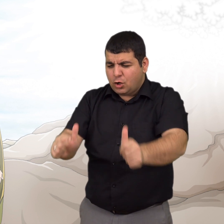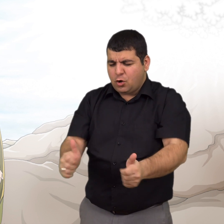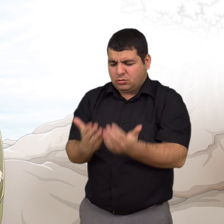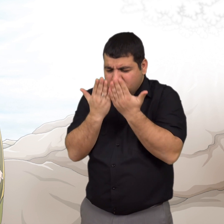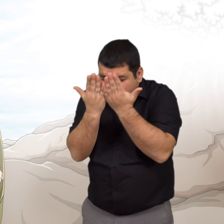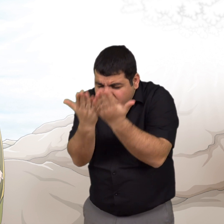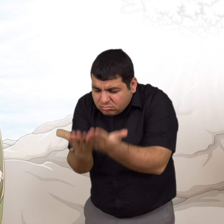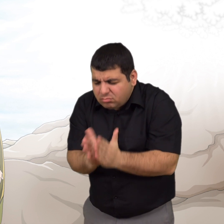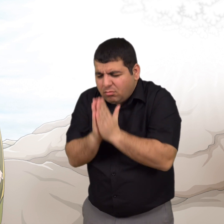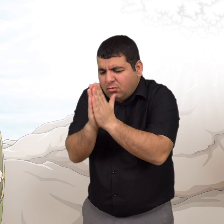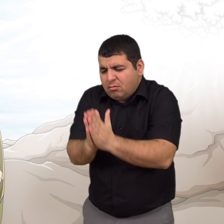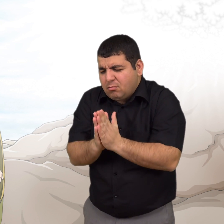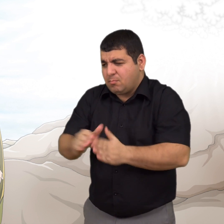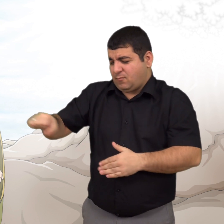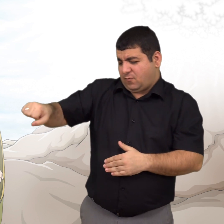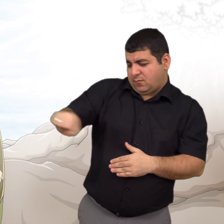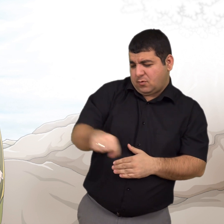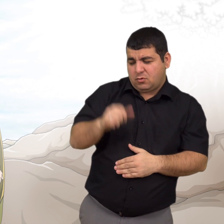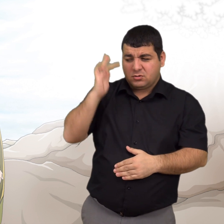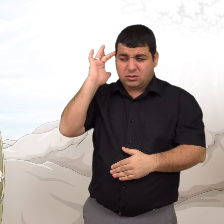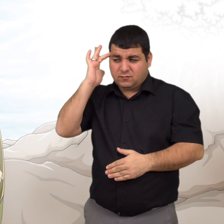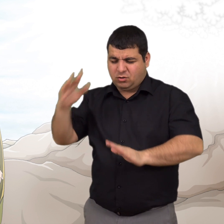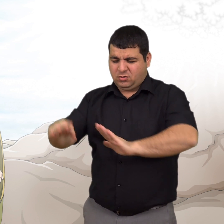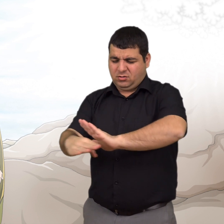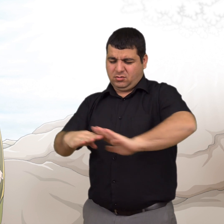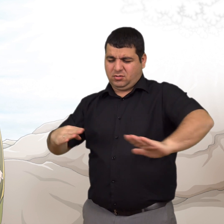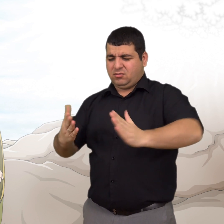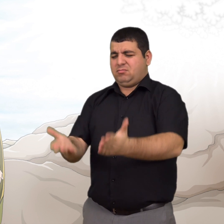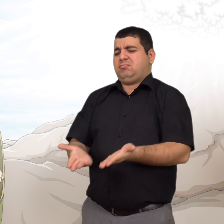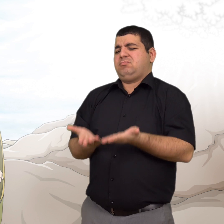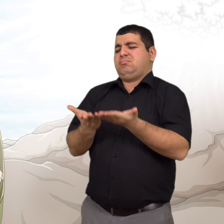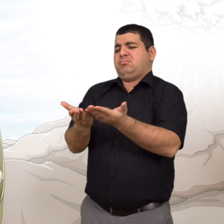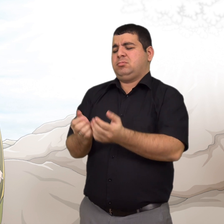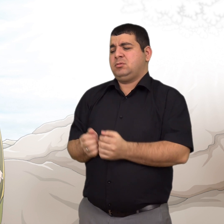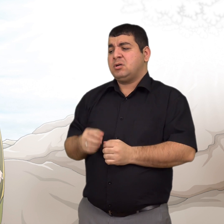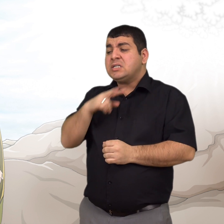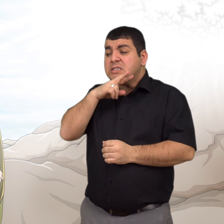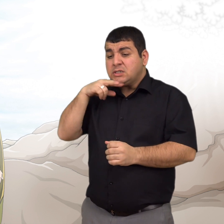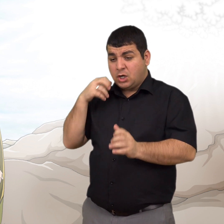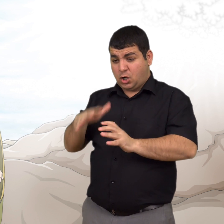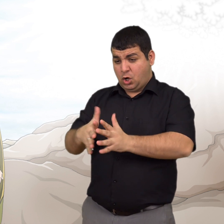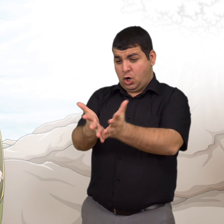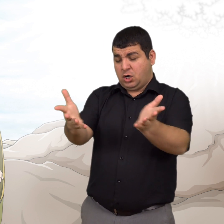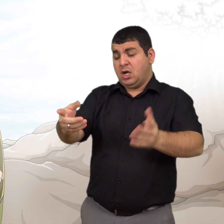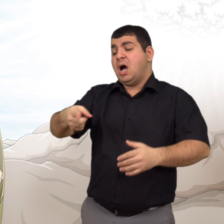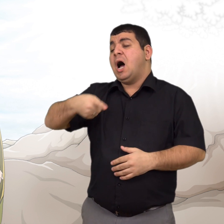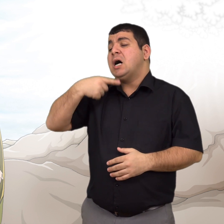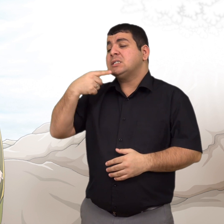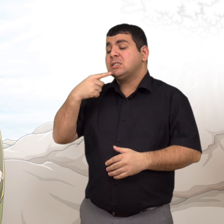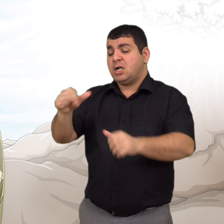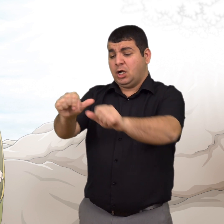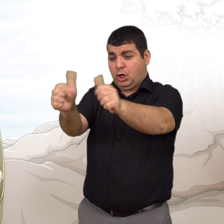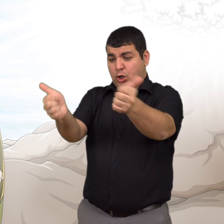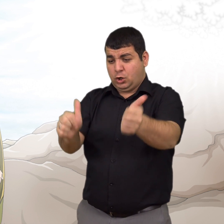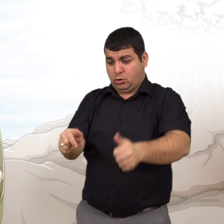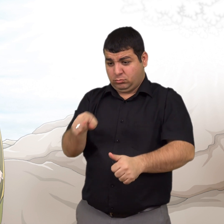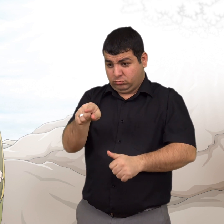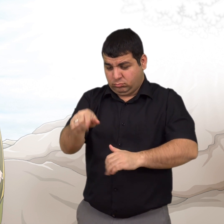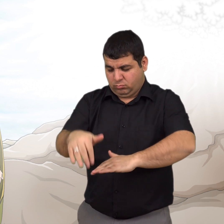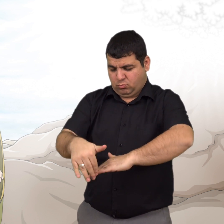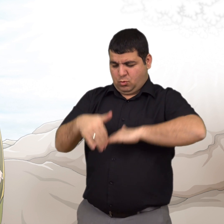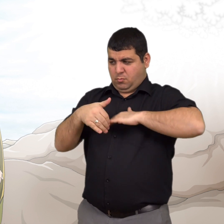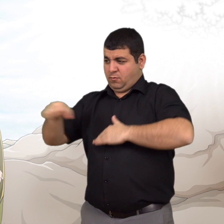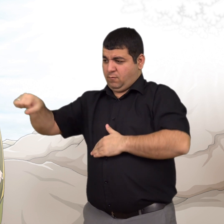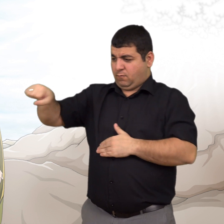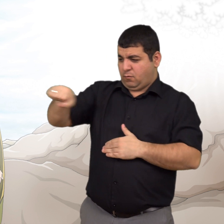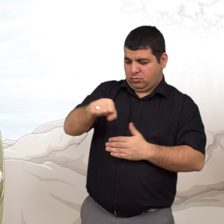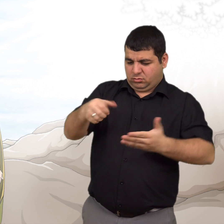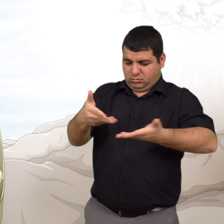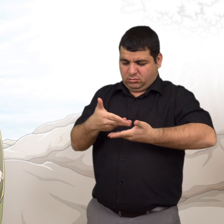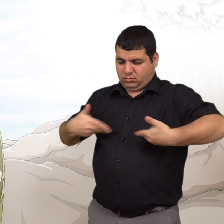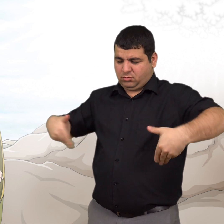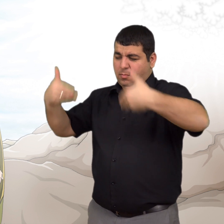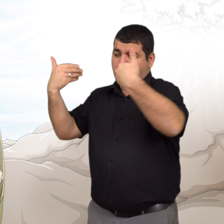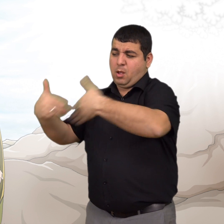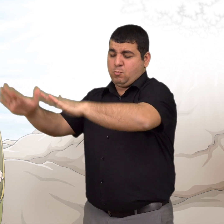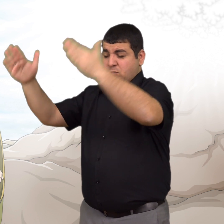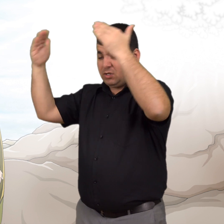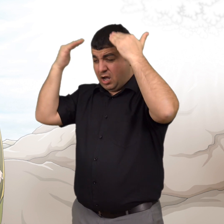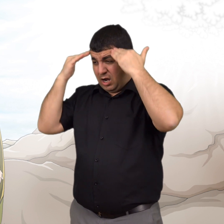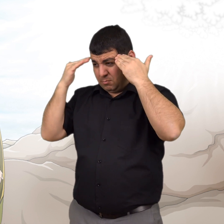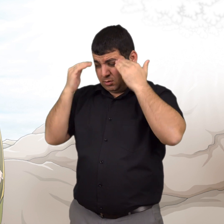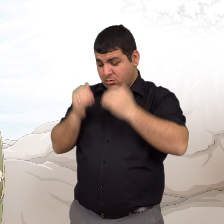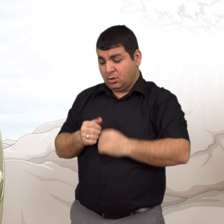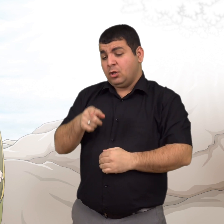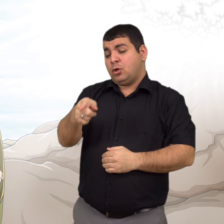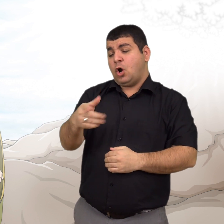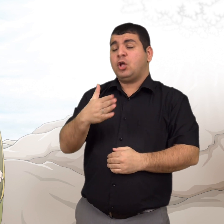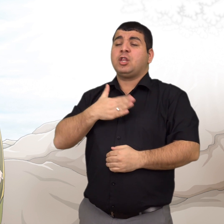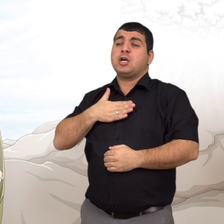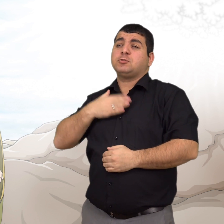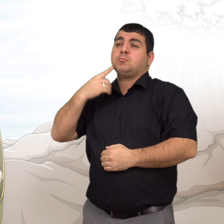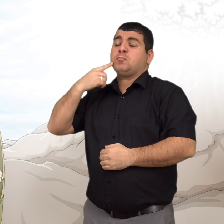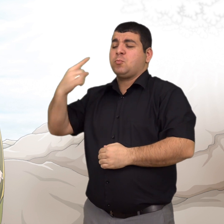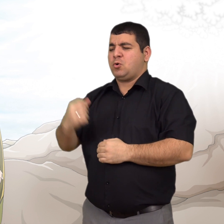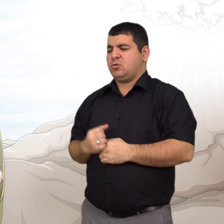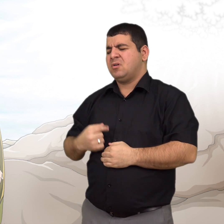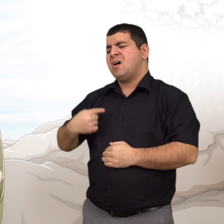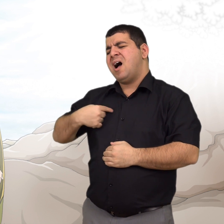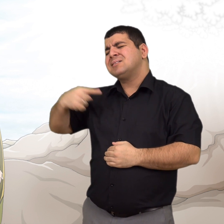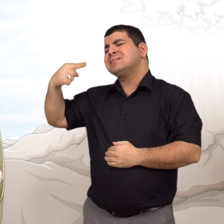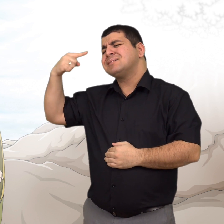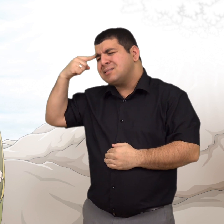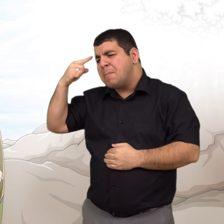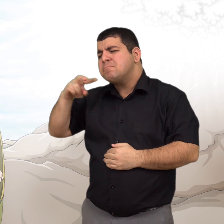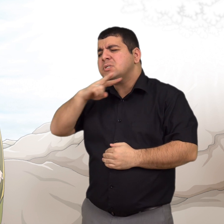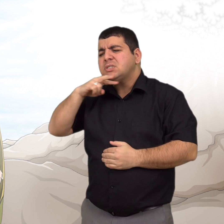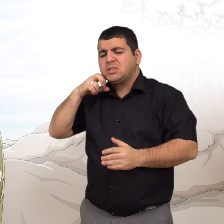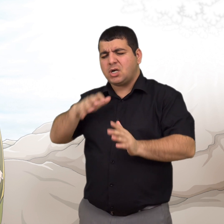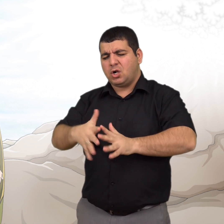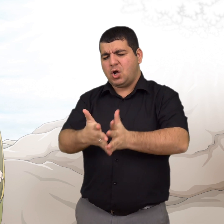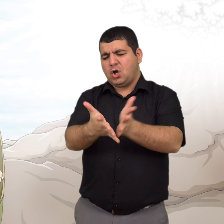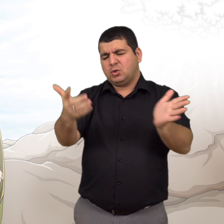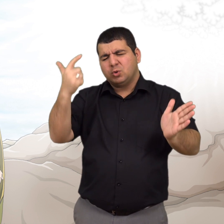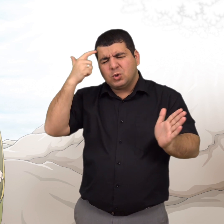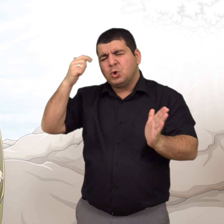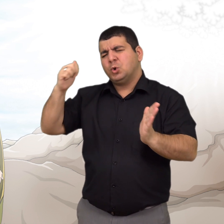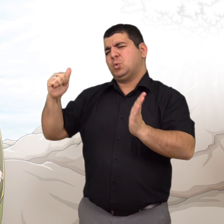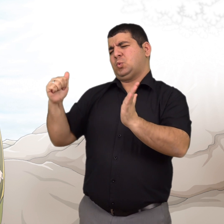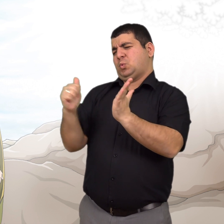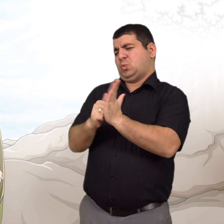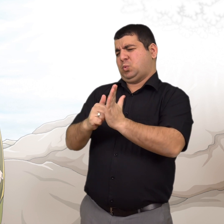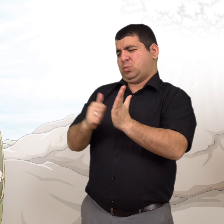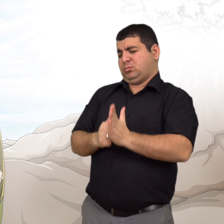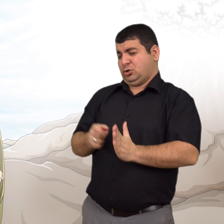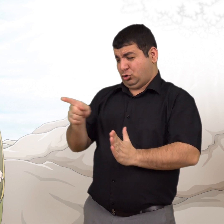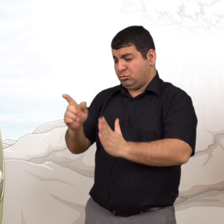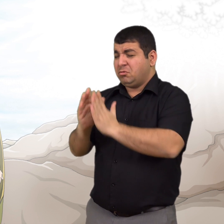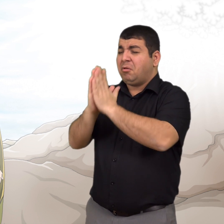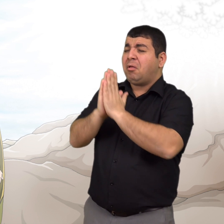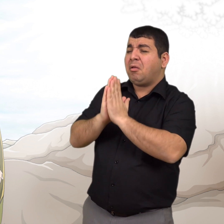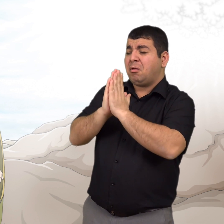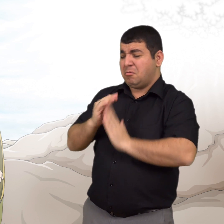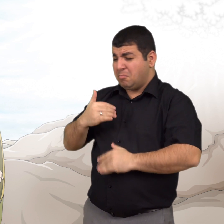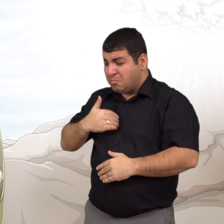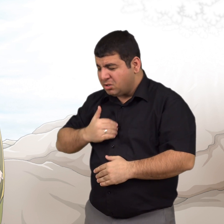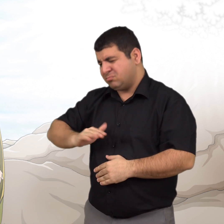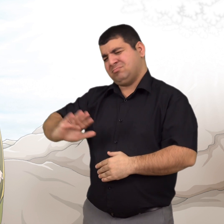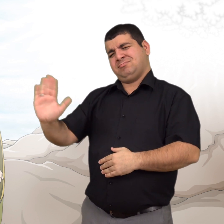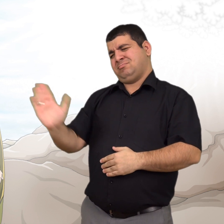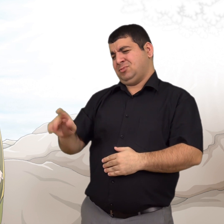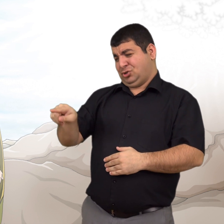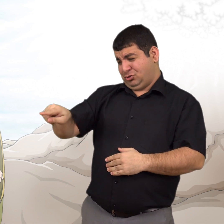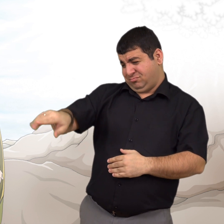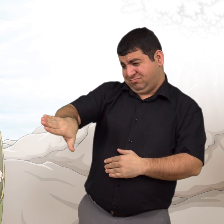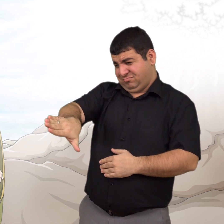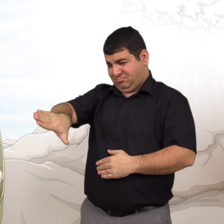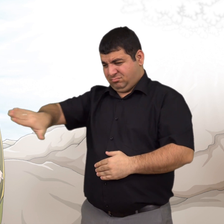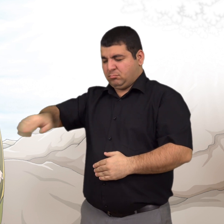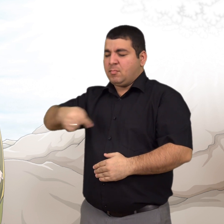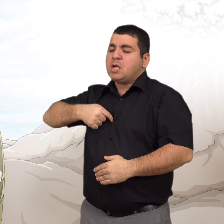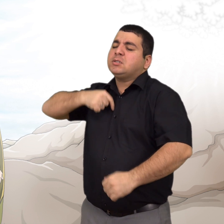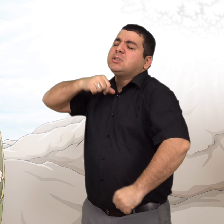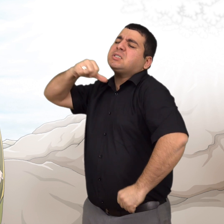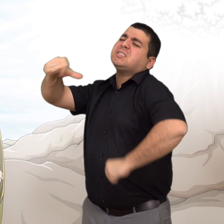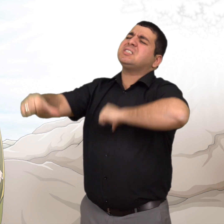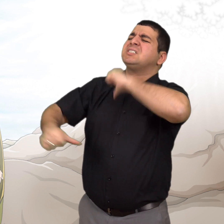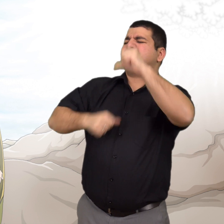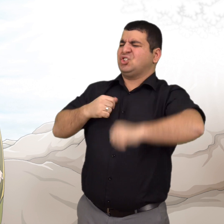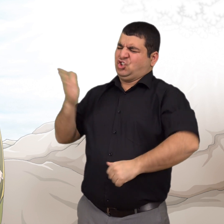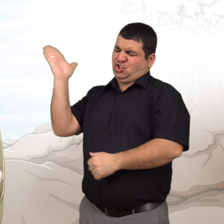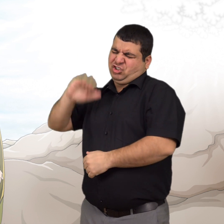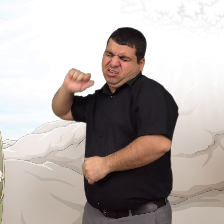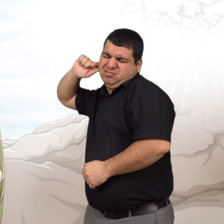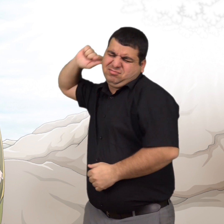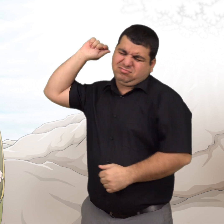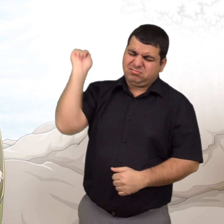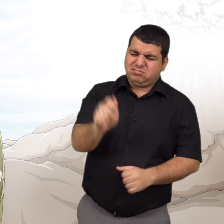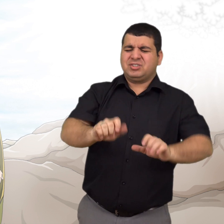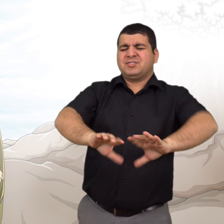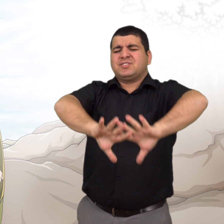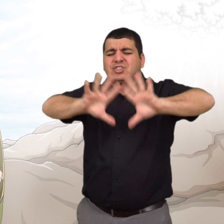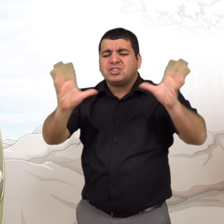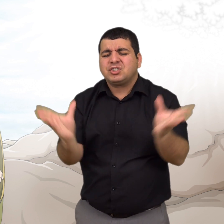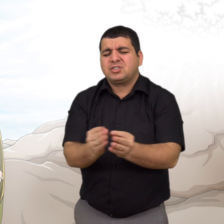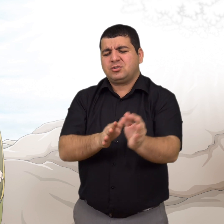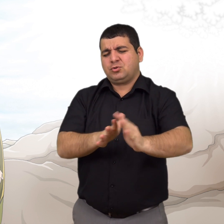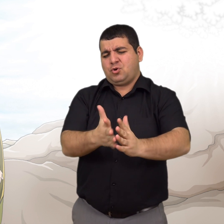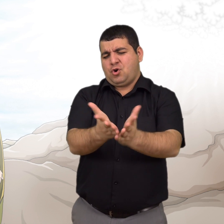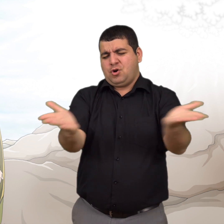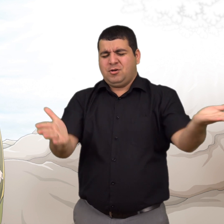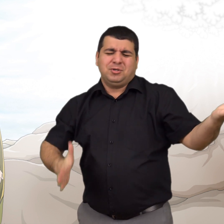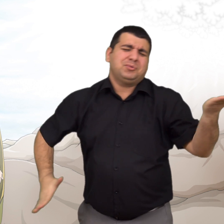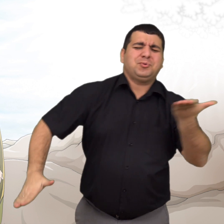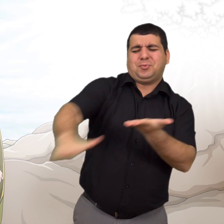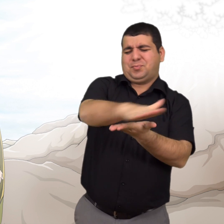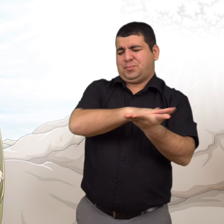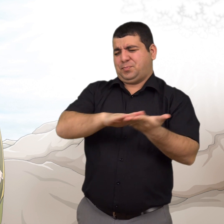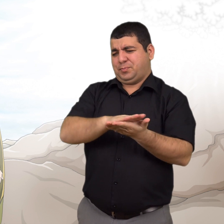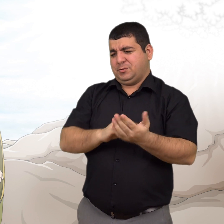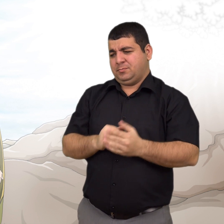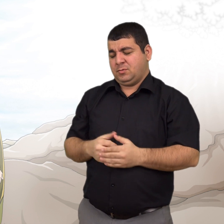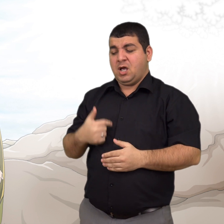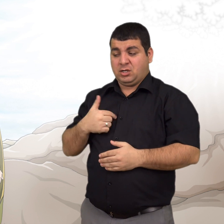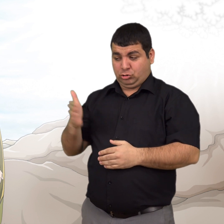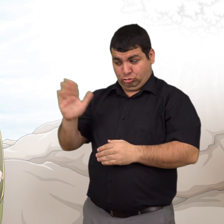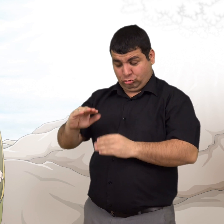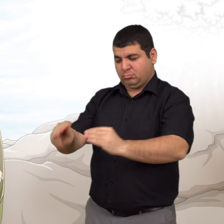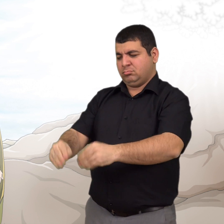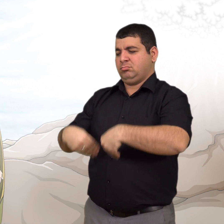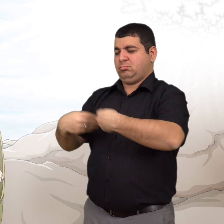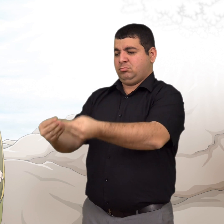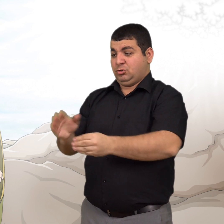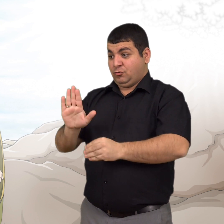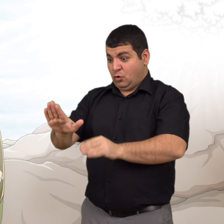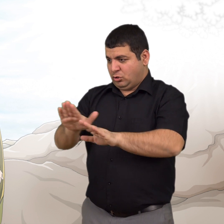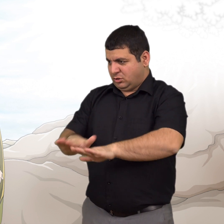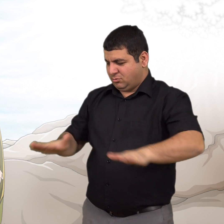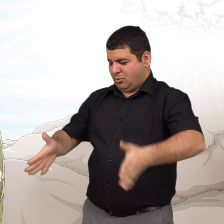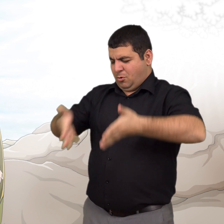They have sacrificed to it and said, ‘These, O Israel, are your gods, who brought you up out of the land of Egypt.’” The LORD also said to Moses, “I have seen this people, and they are indeed a stiff-necked people.